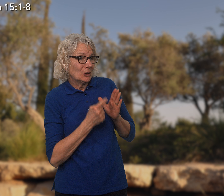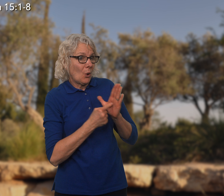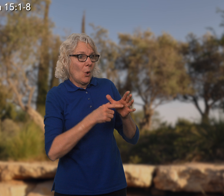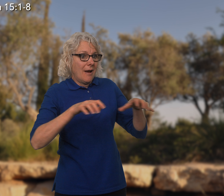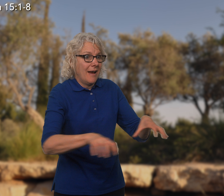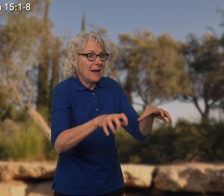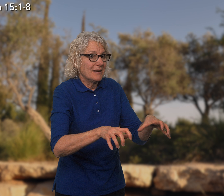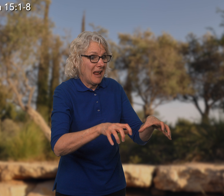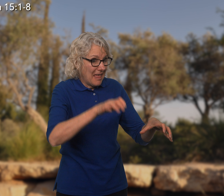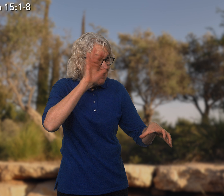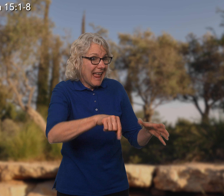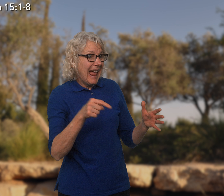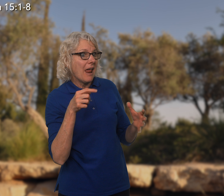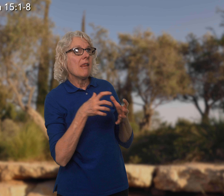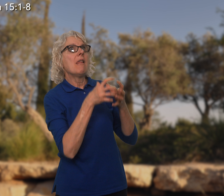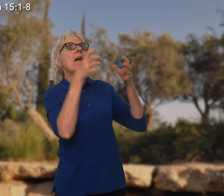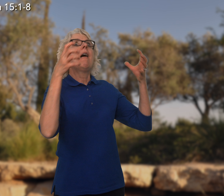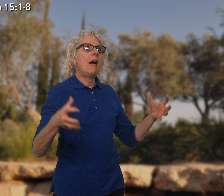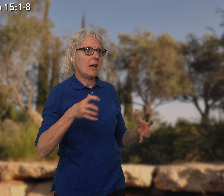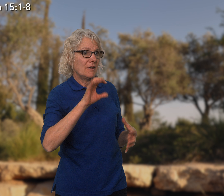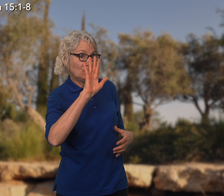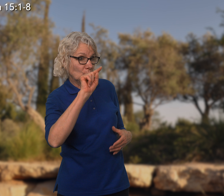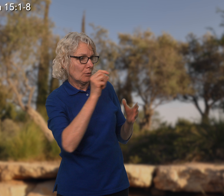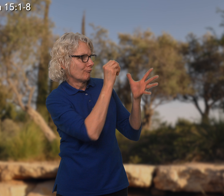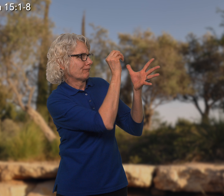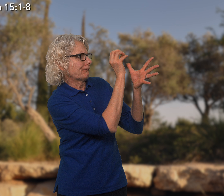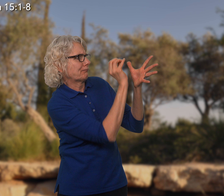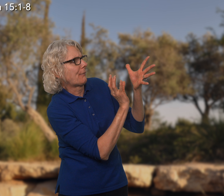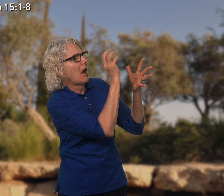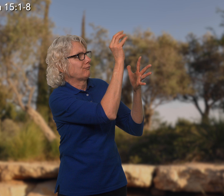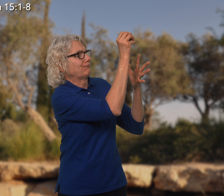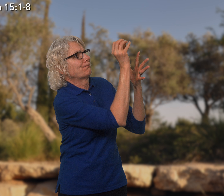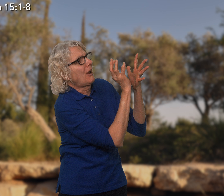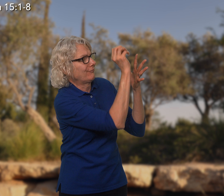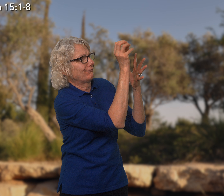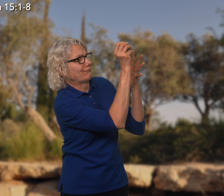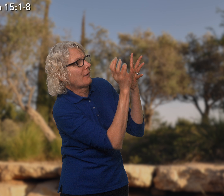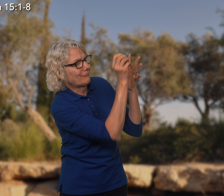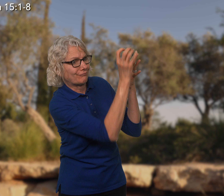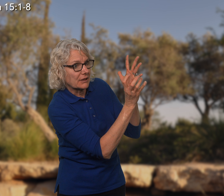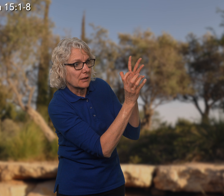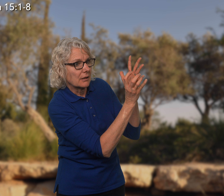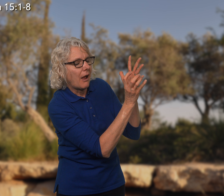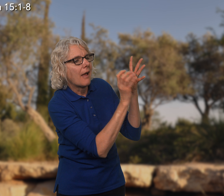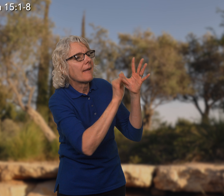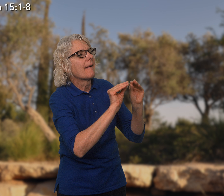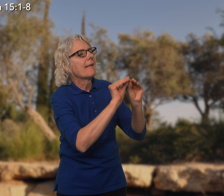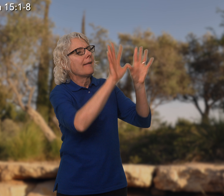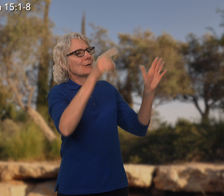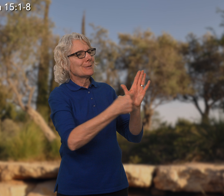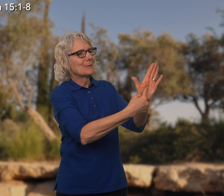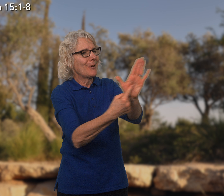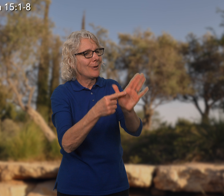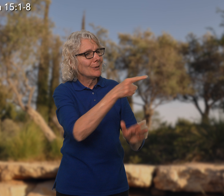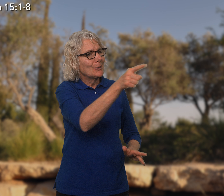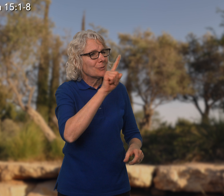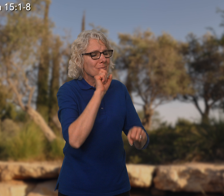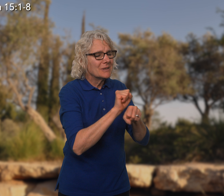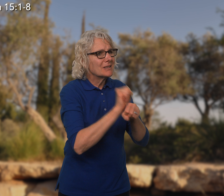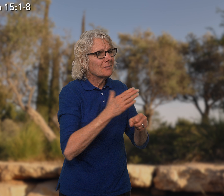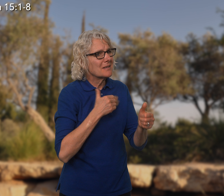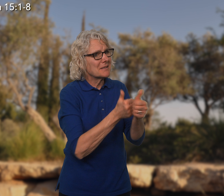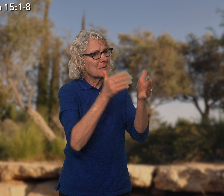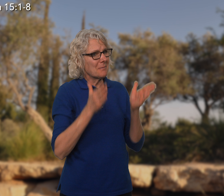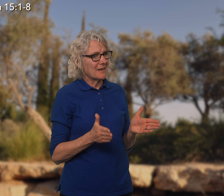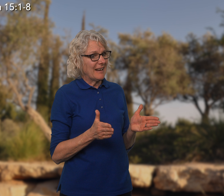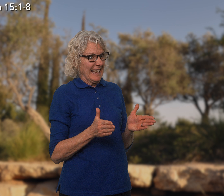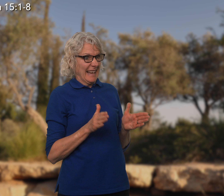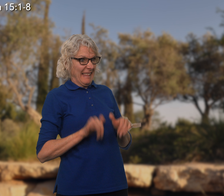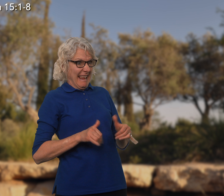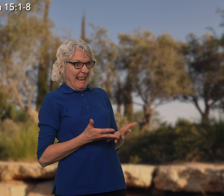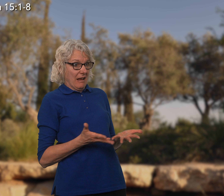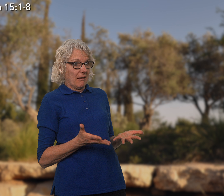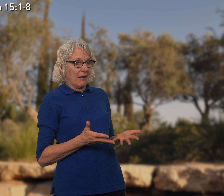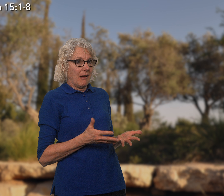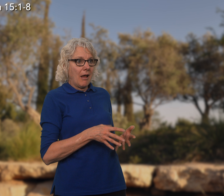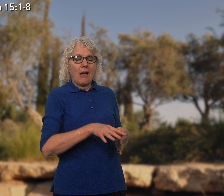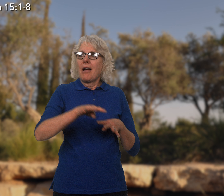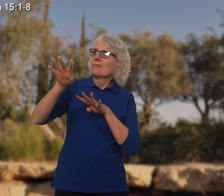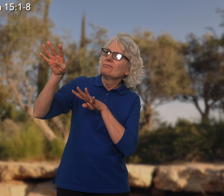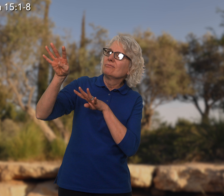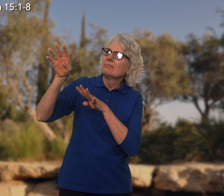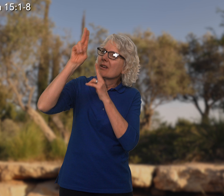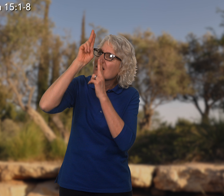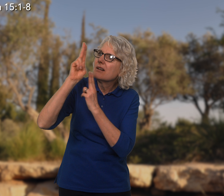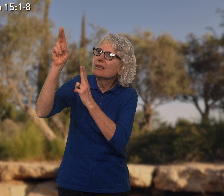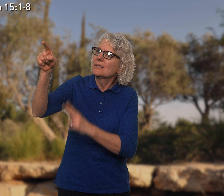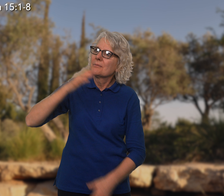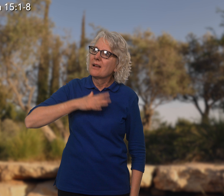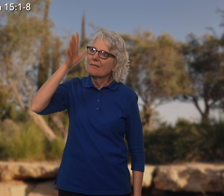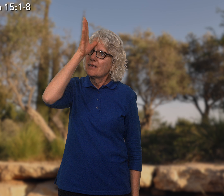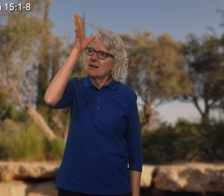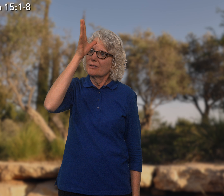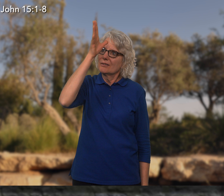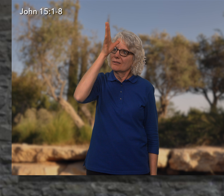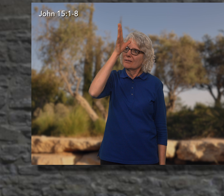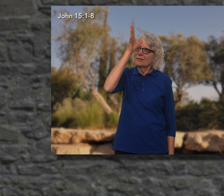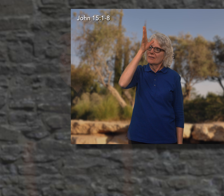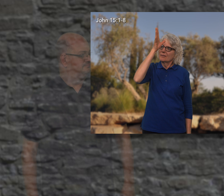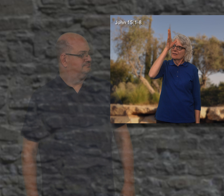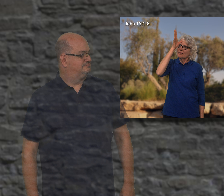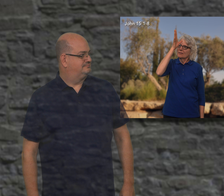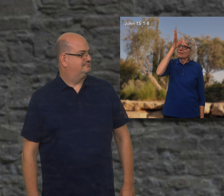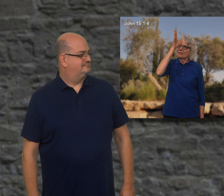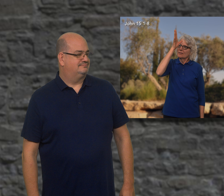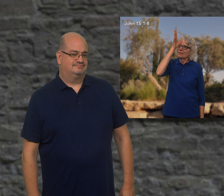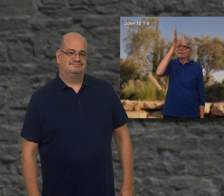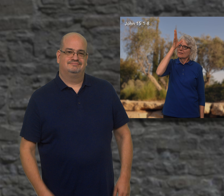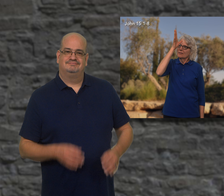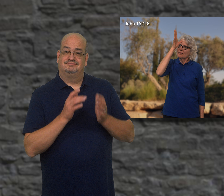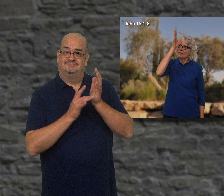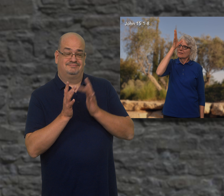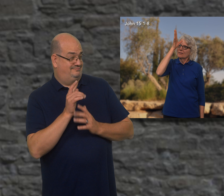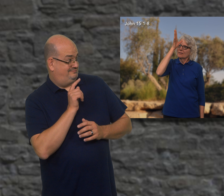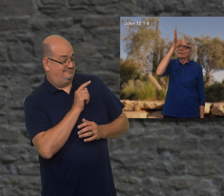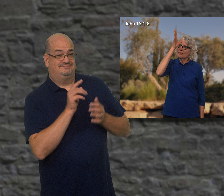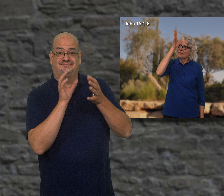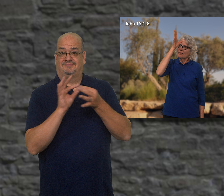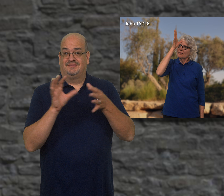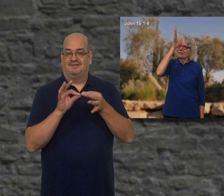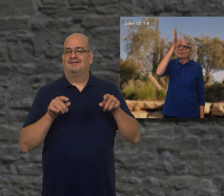This is to My Father’s glory, that you bear much fruit, proving yourselves to be My disciples.